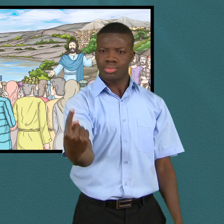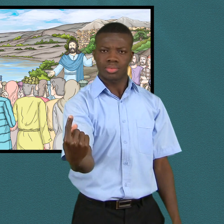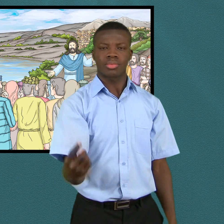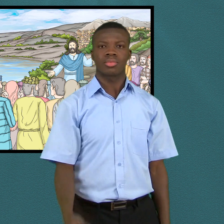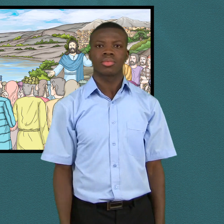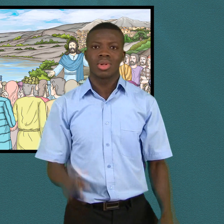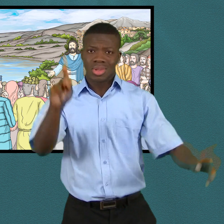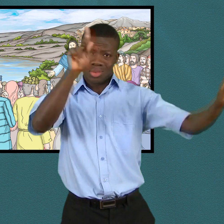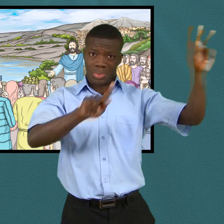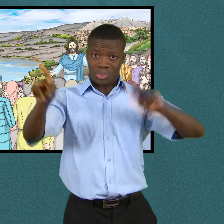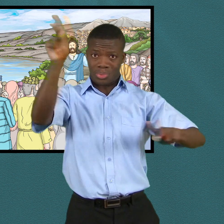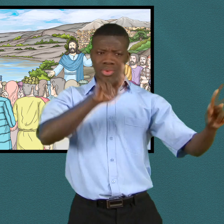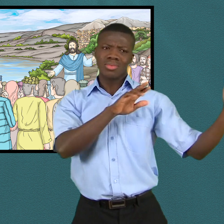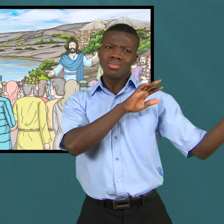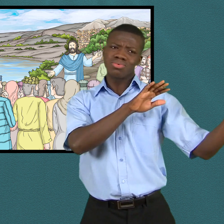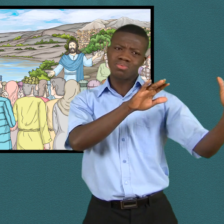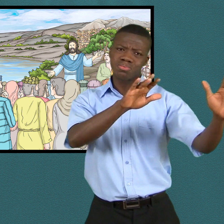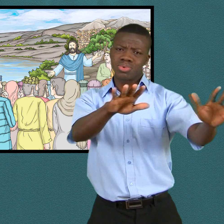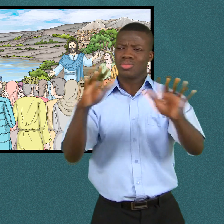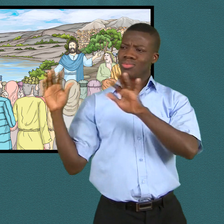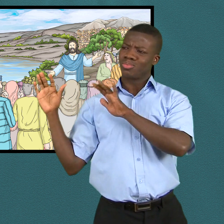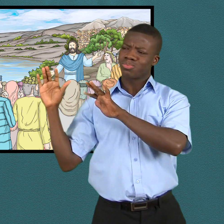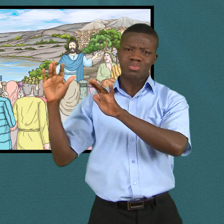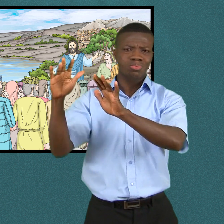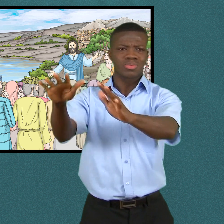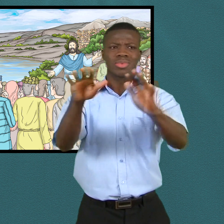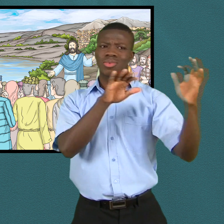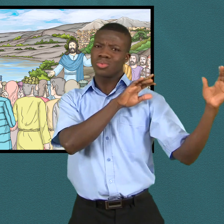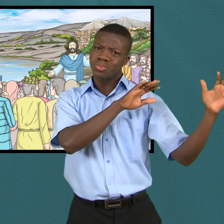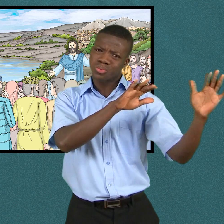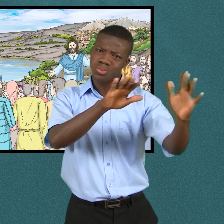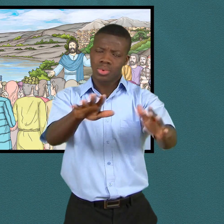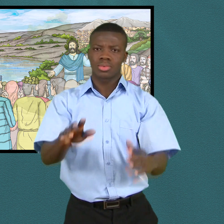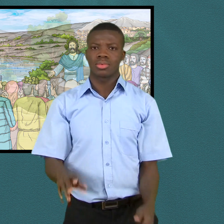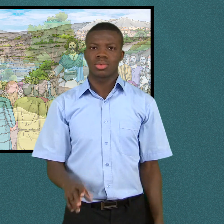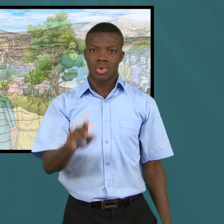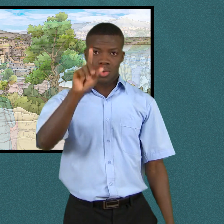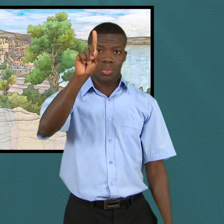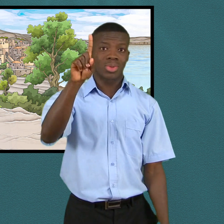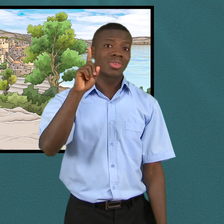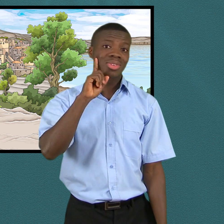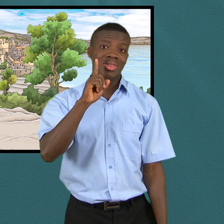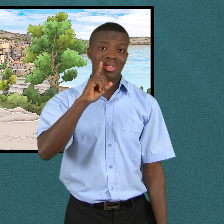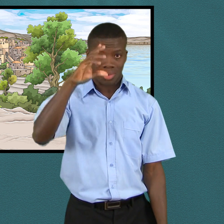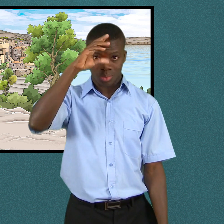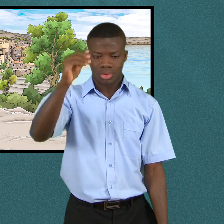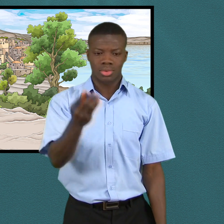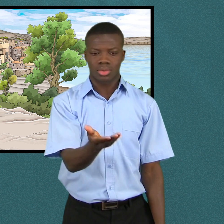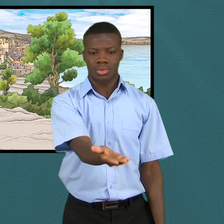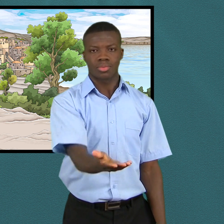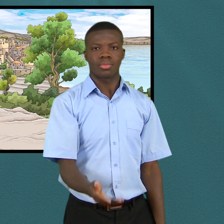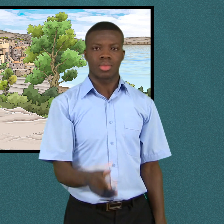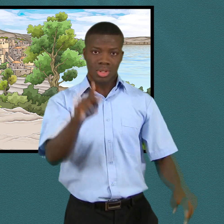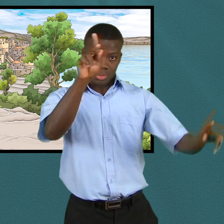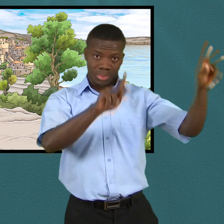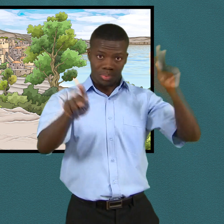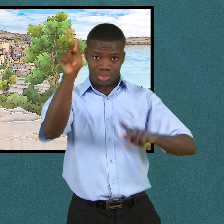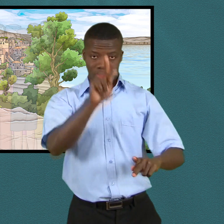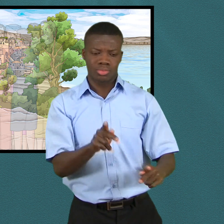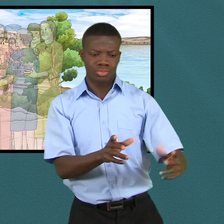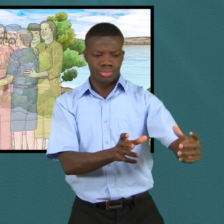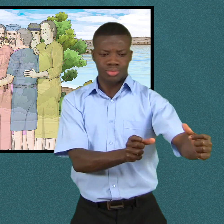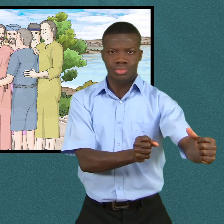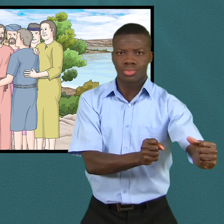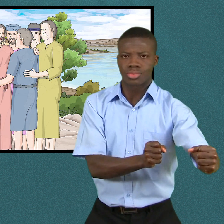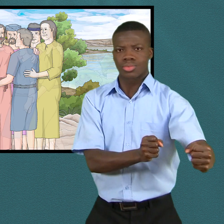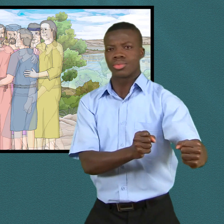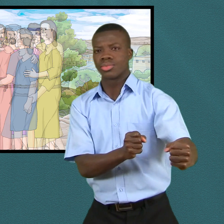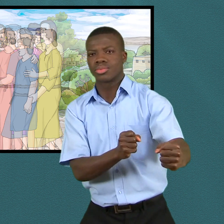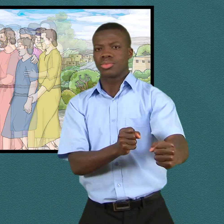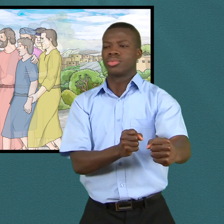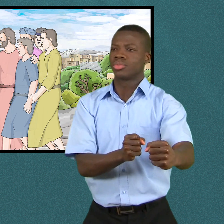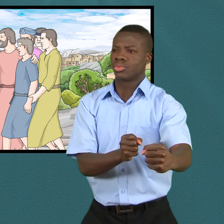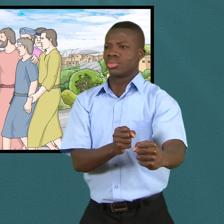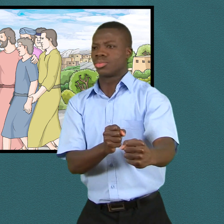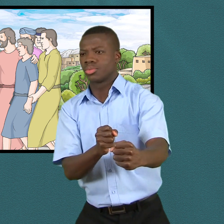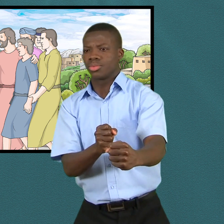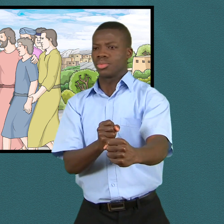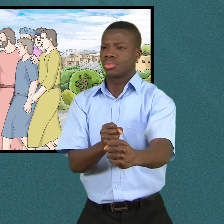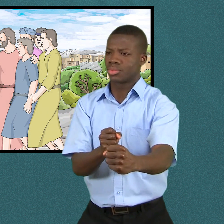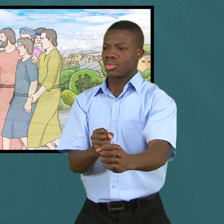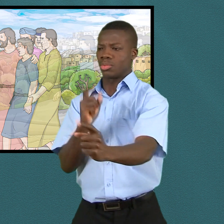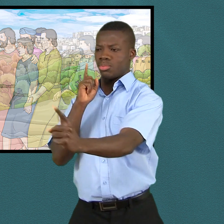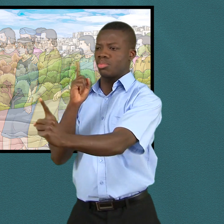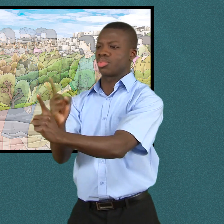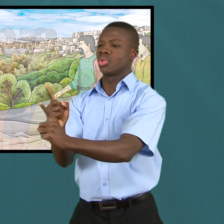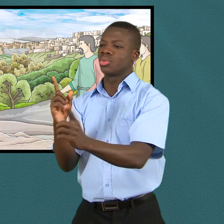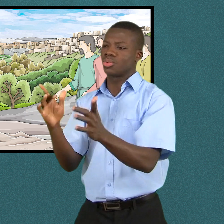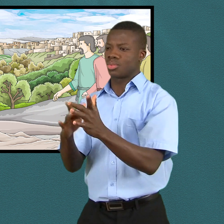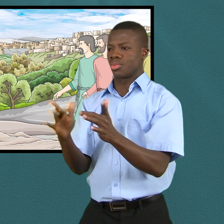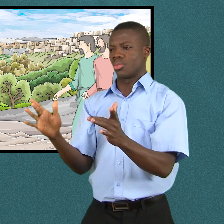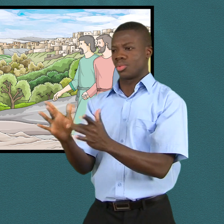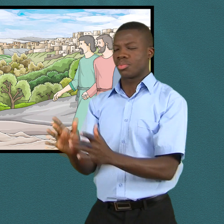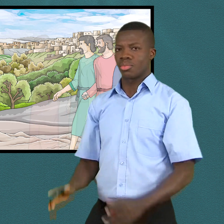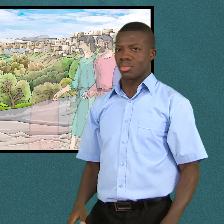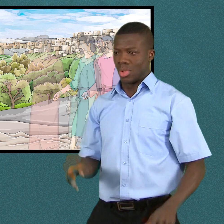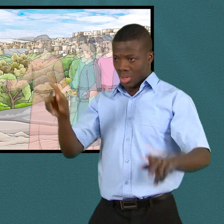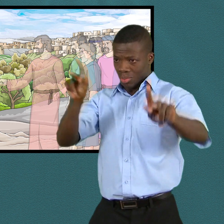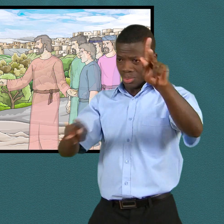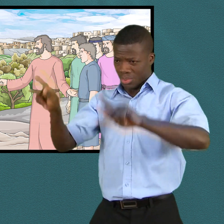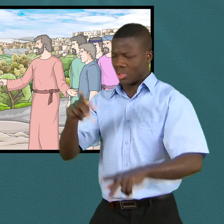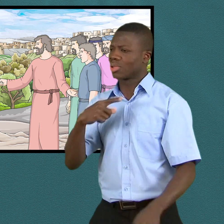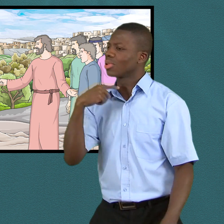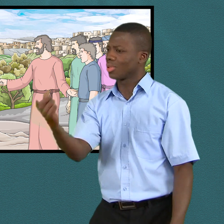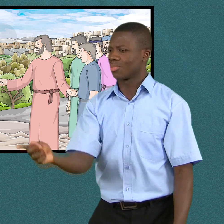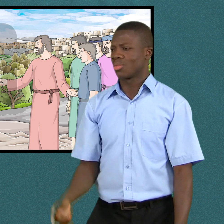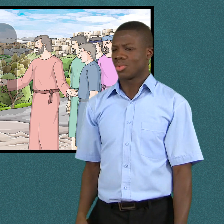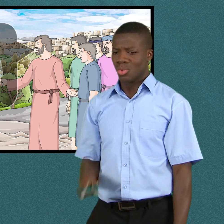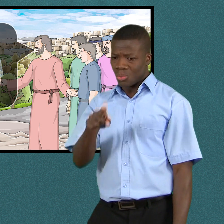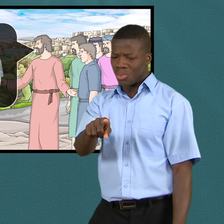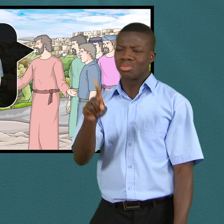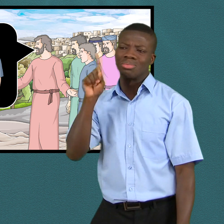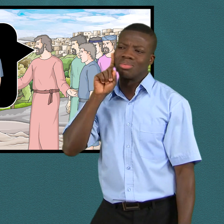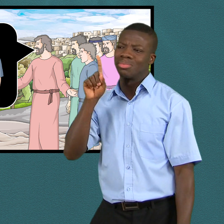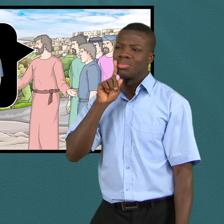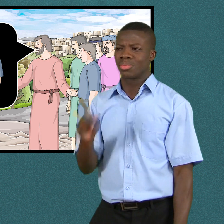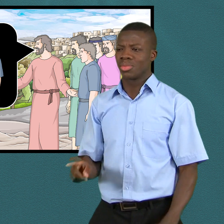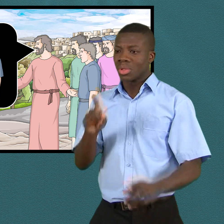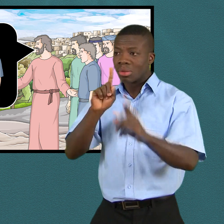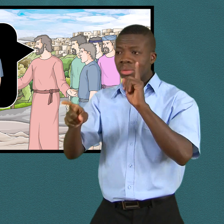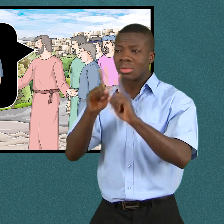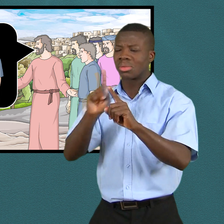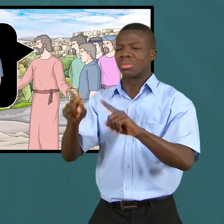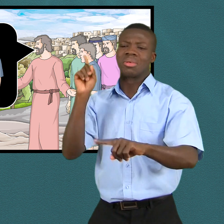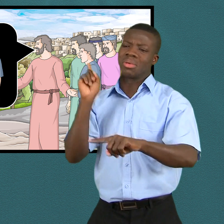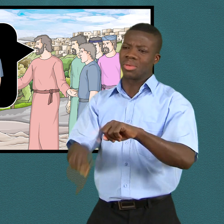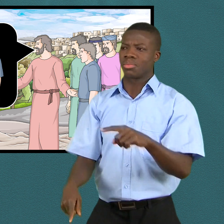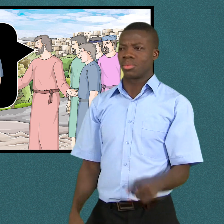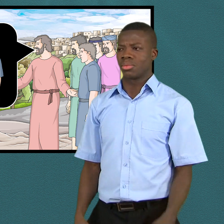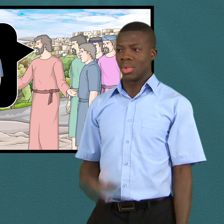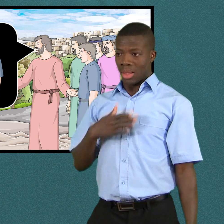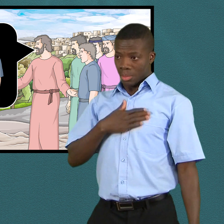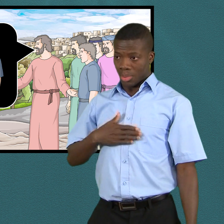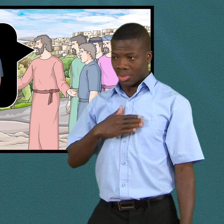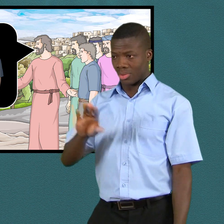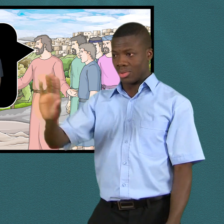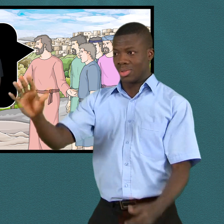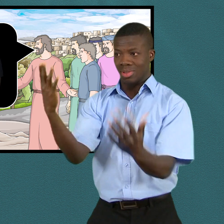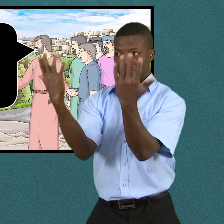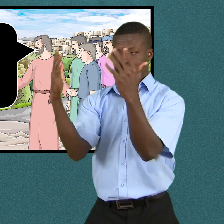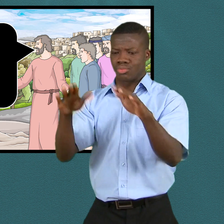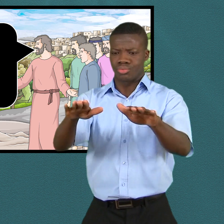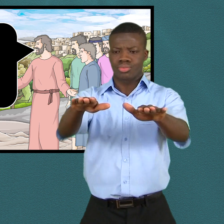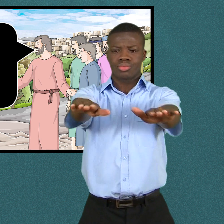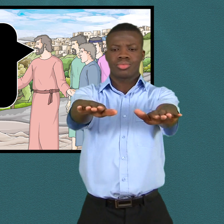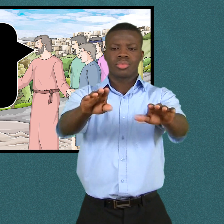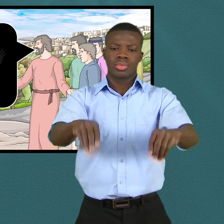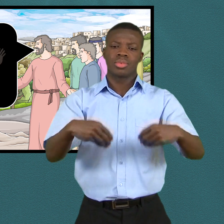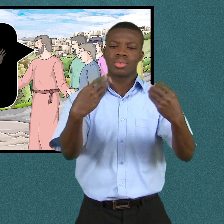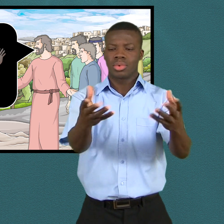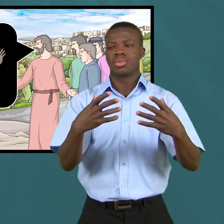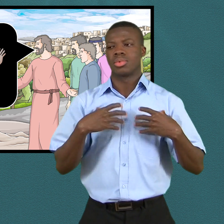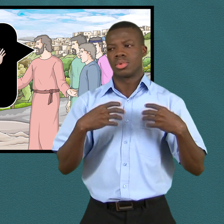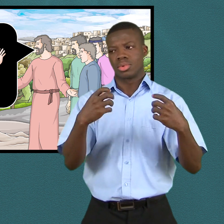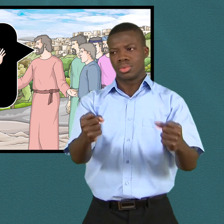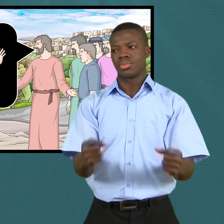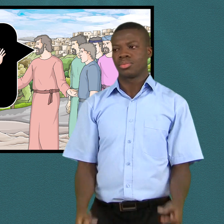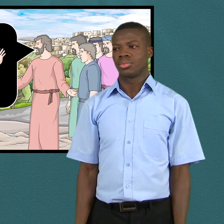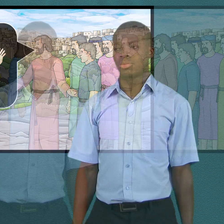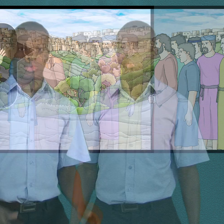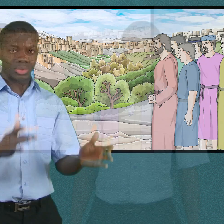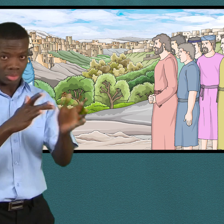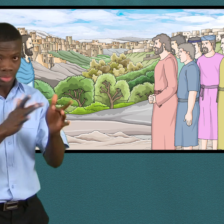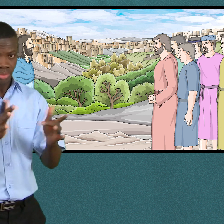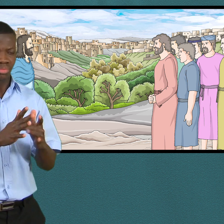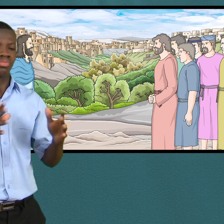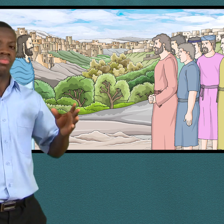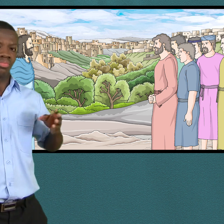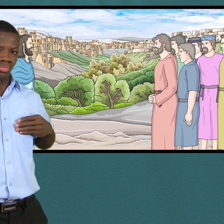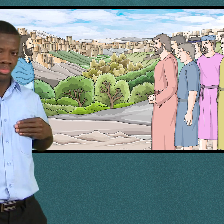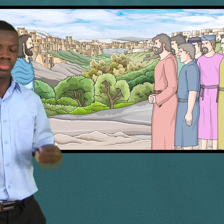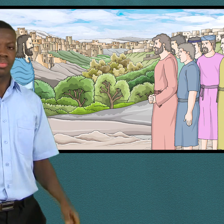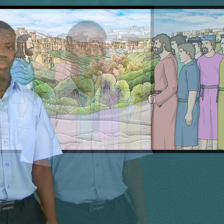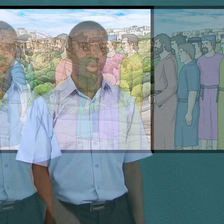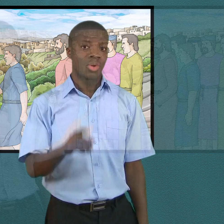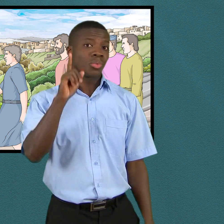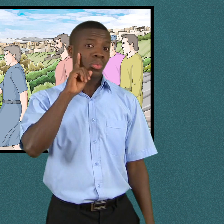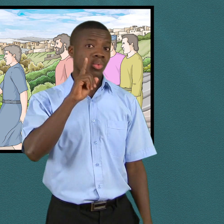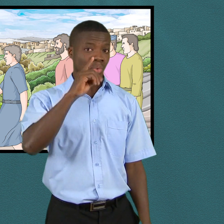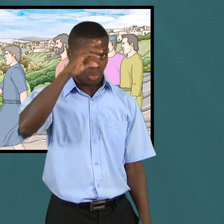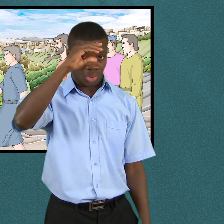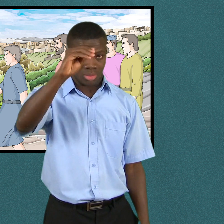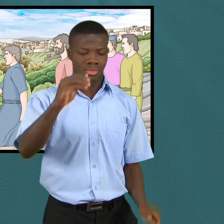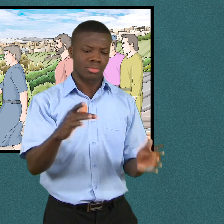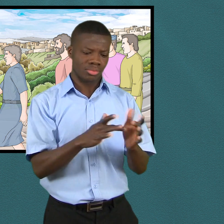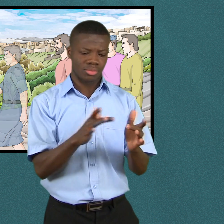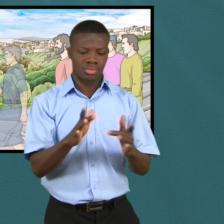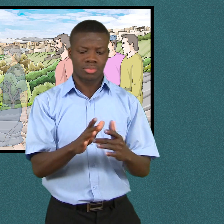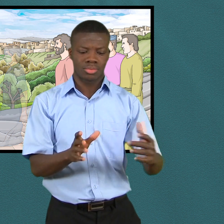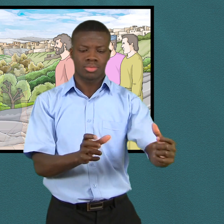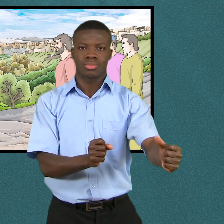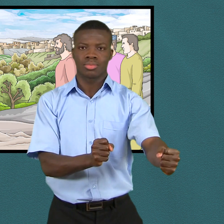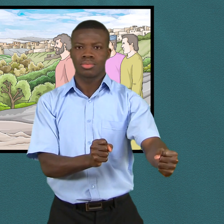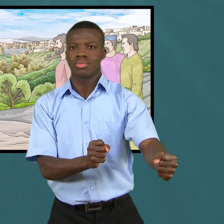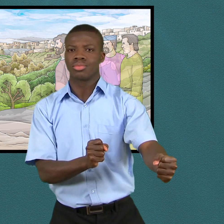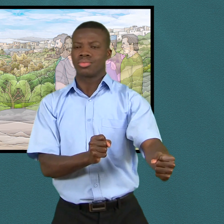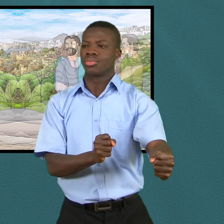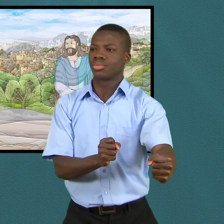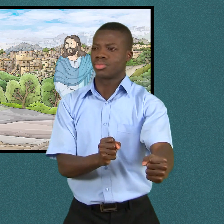Some people brought to Him a man who was deaf and hardly able to speak, and they begged Jesus to place His hand on him.